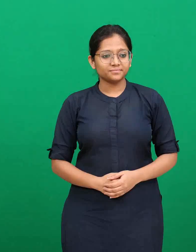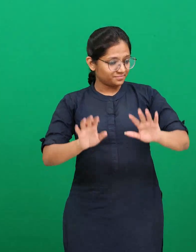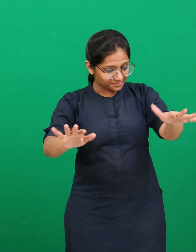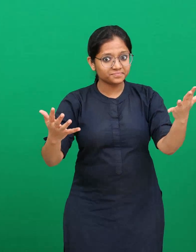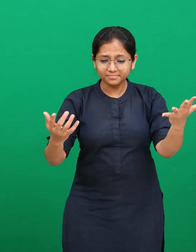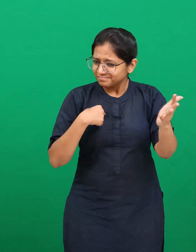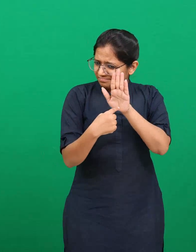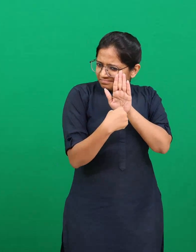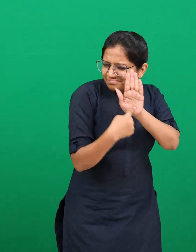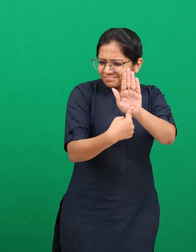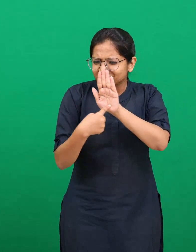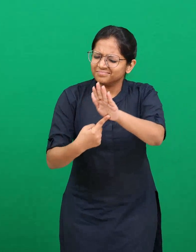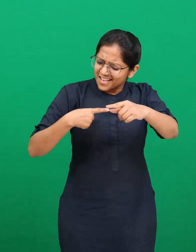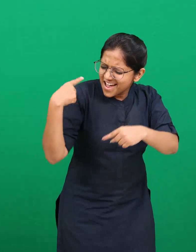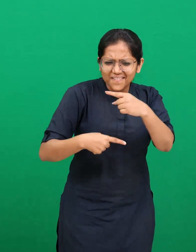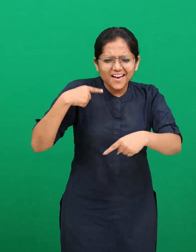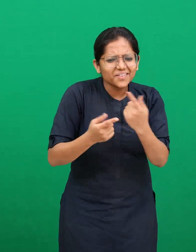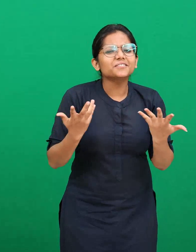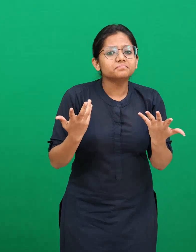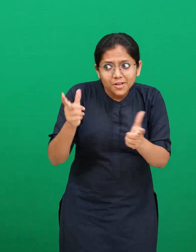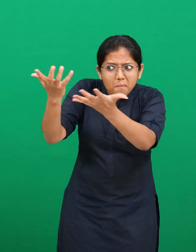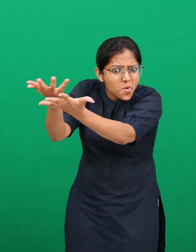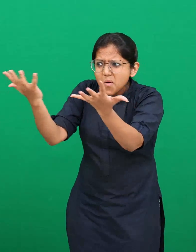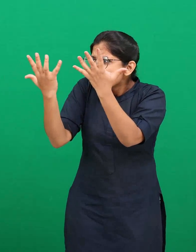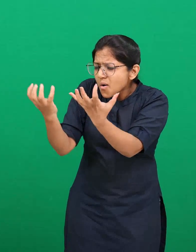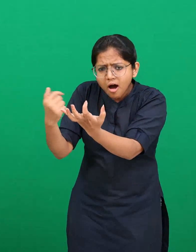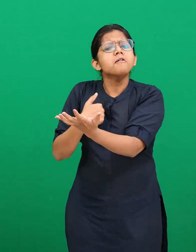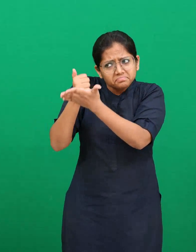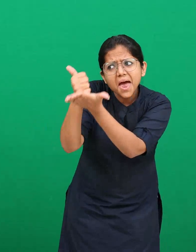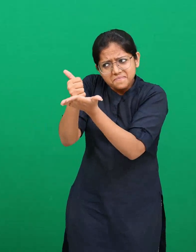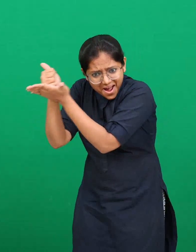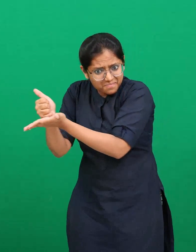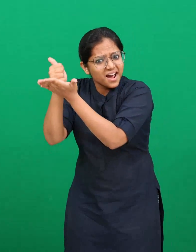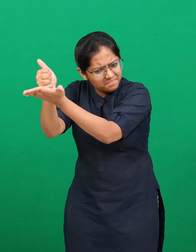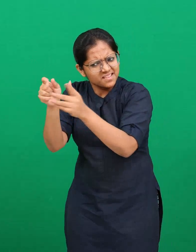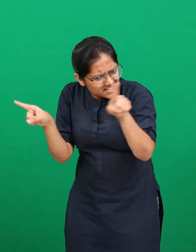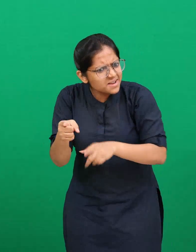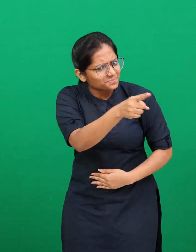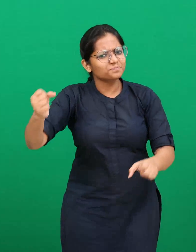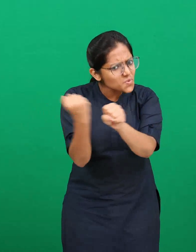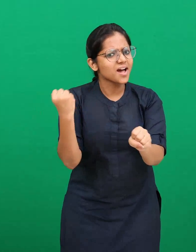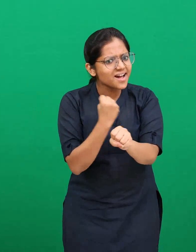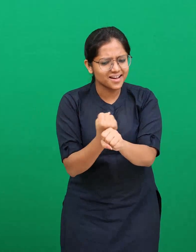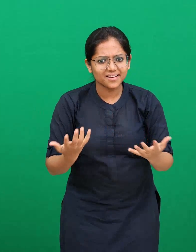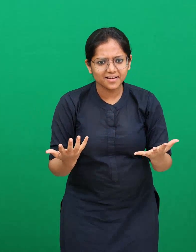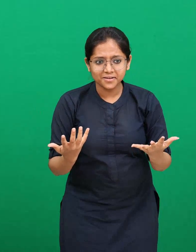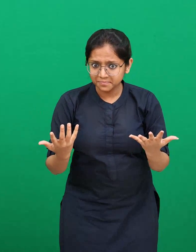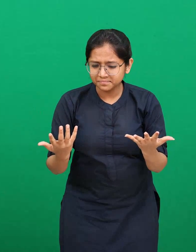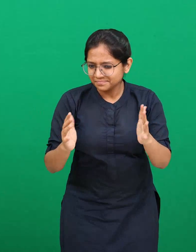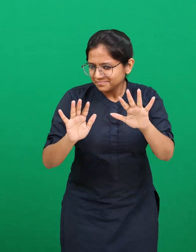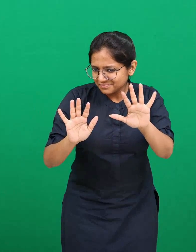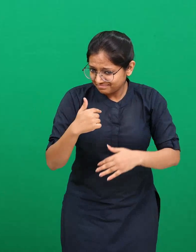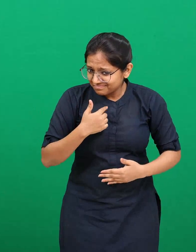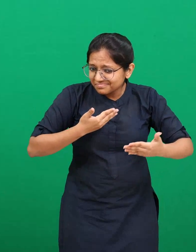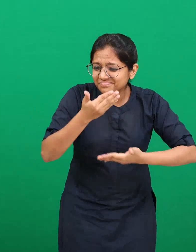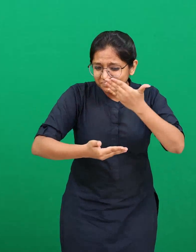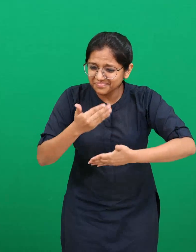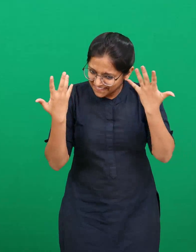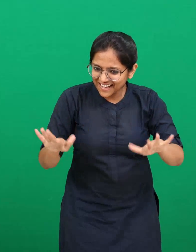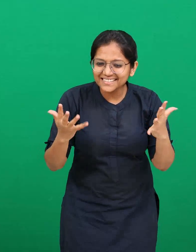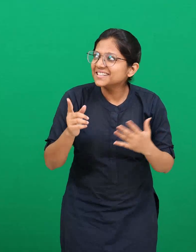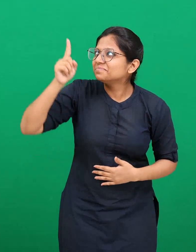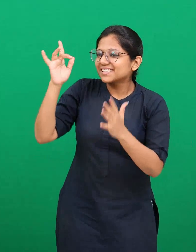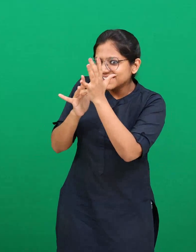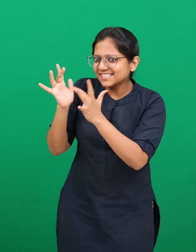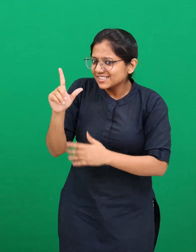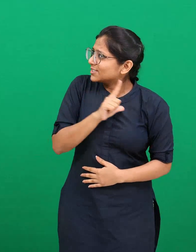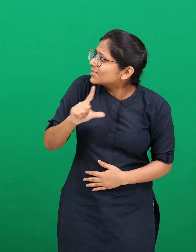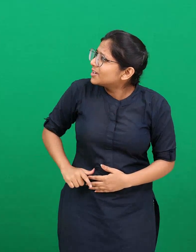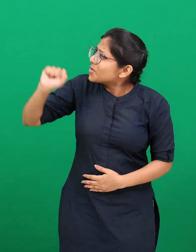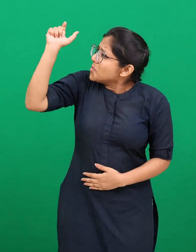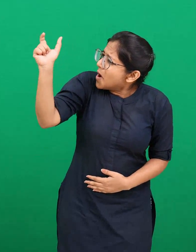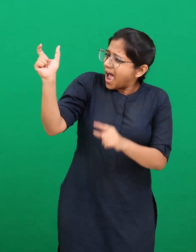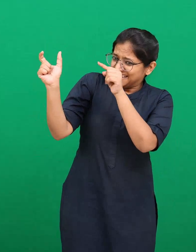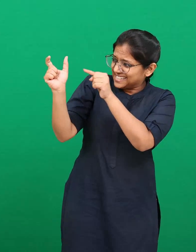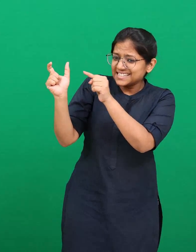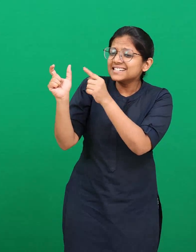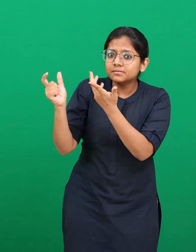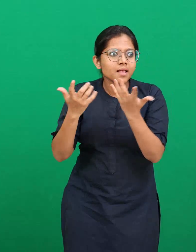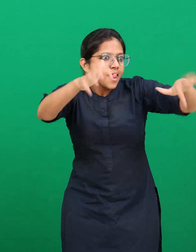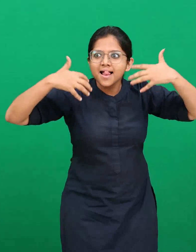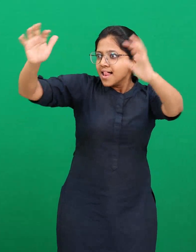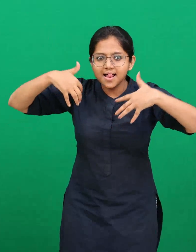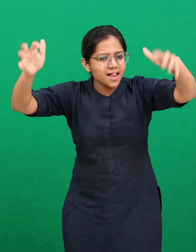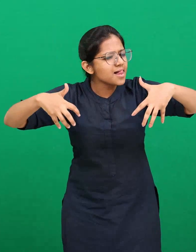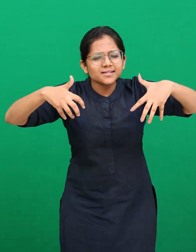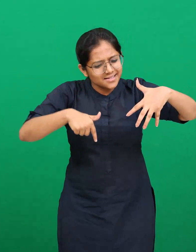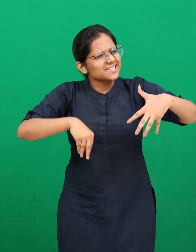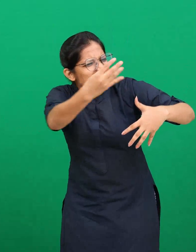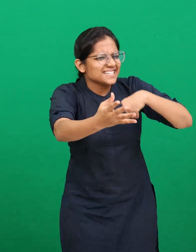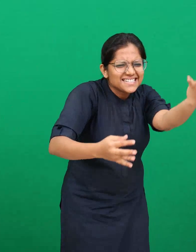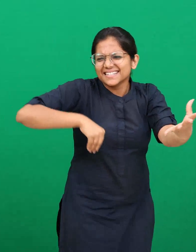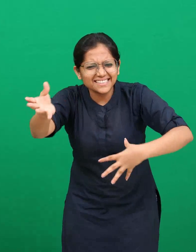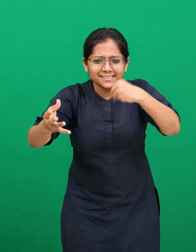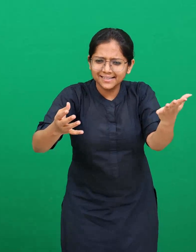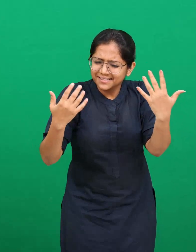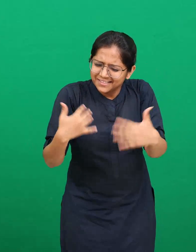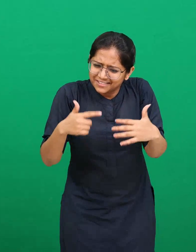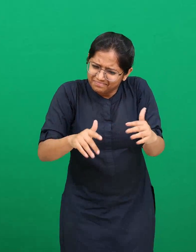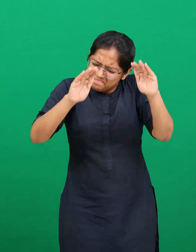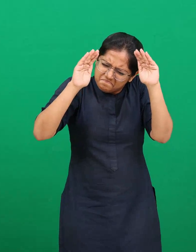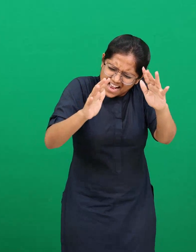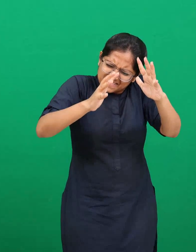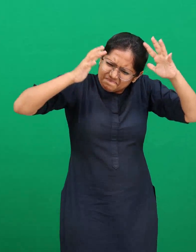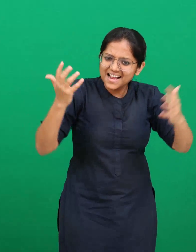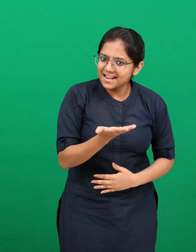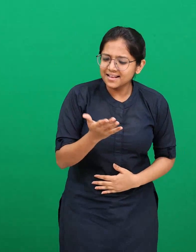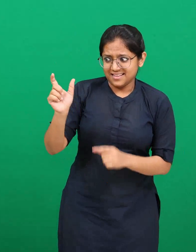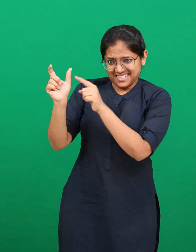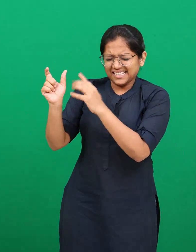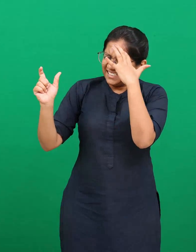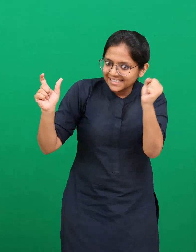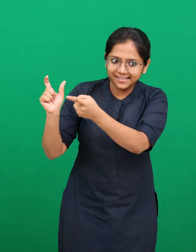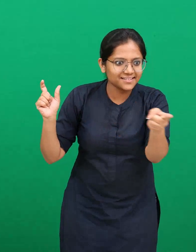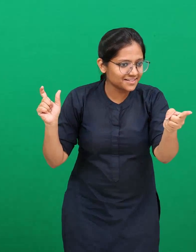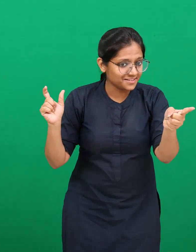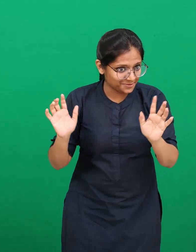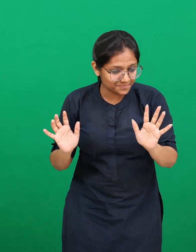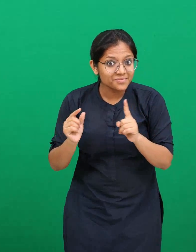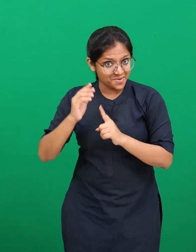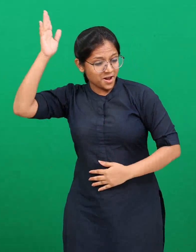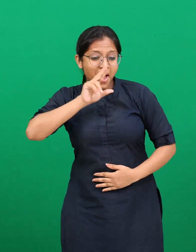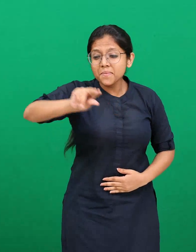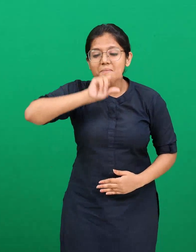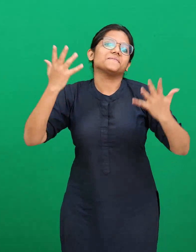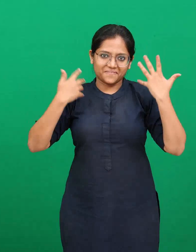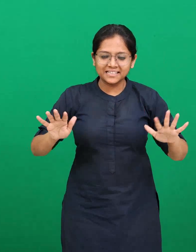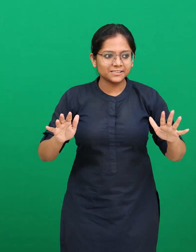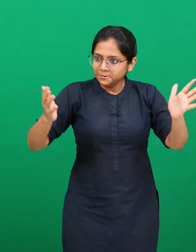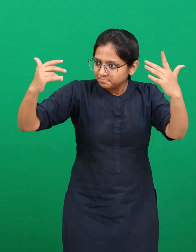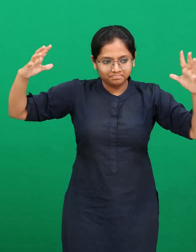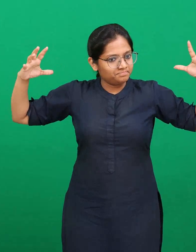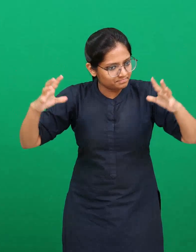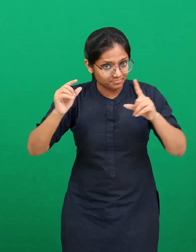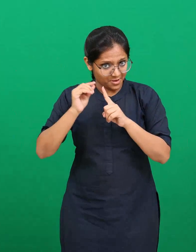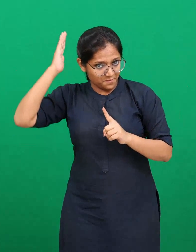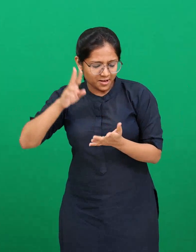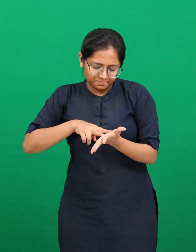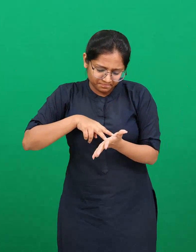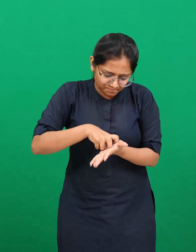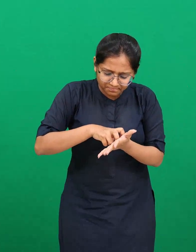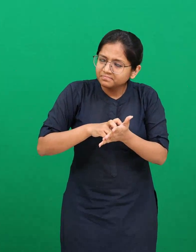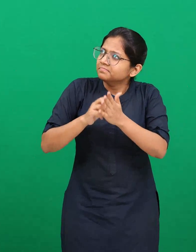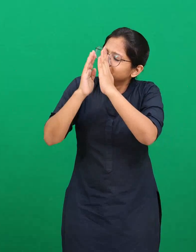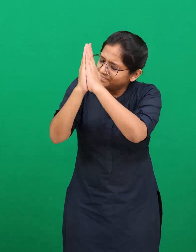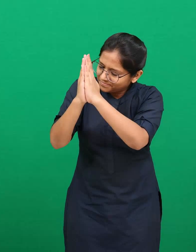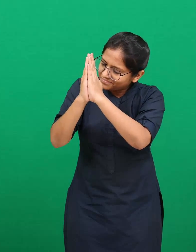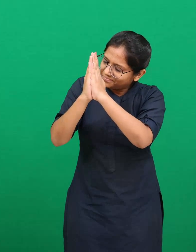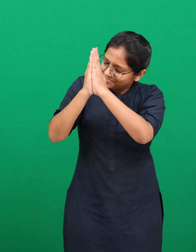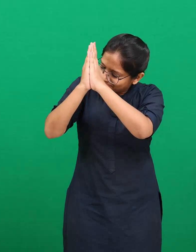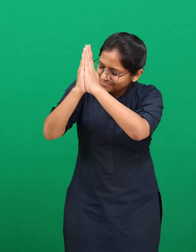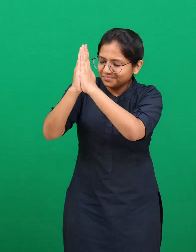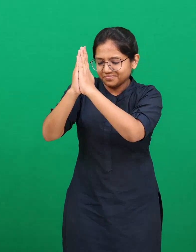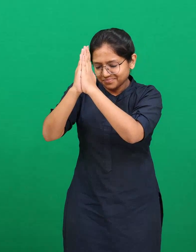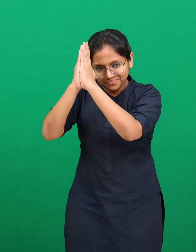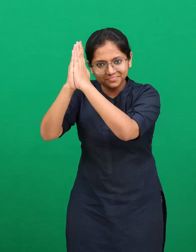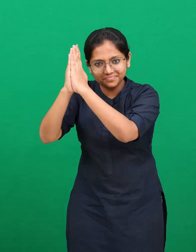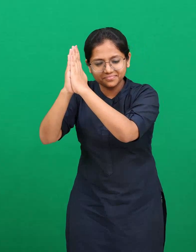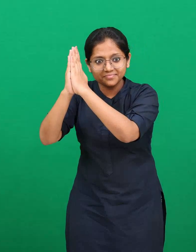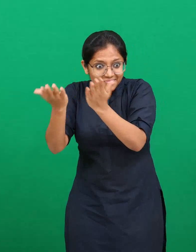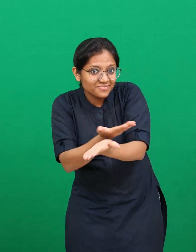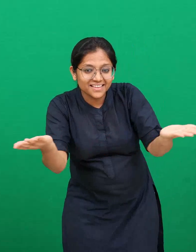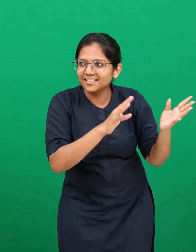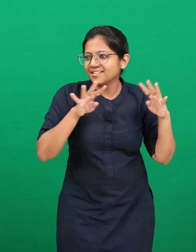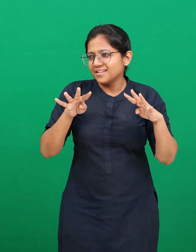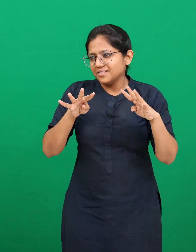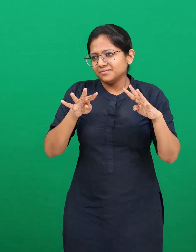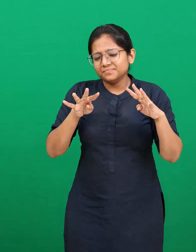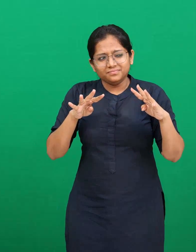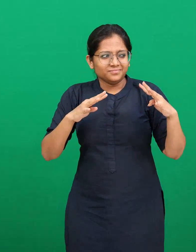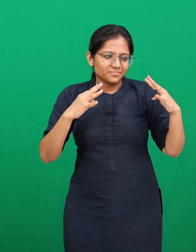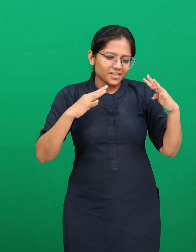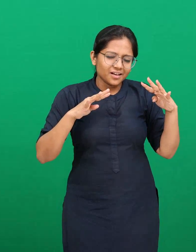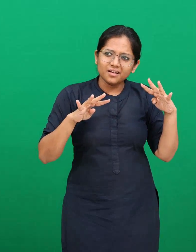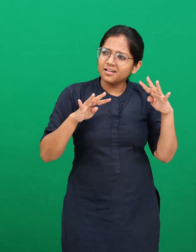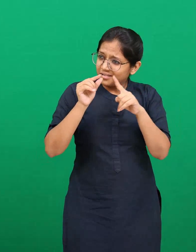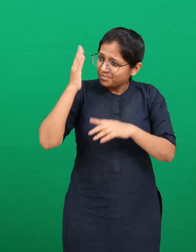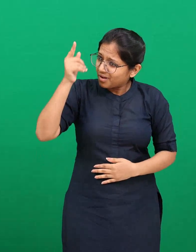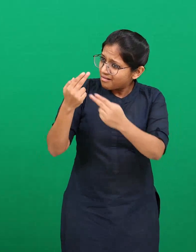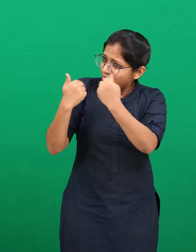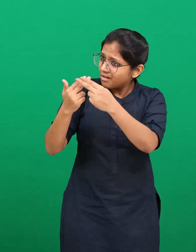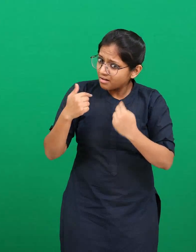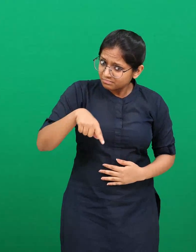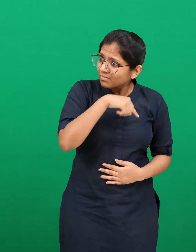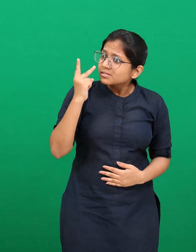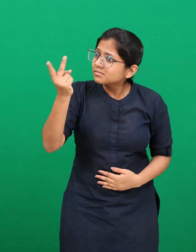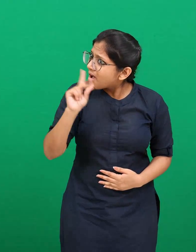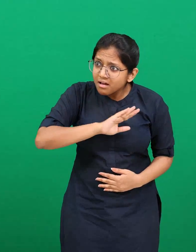In everything, I showed you that by this kind of hard work we must help the weak, remembering the words of the Lord Jesus Himself: ' It is more blessed to give than to receive.'" When Paul had said this, he knelt down with all of them and prayed.